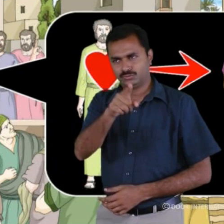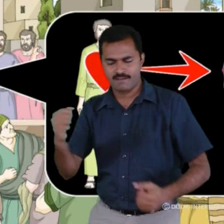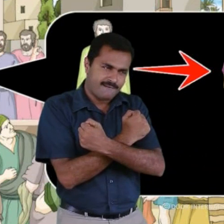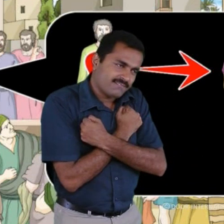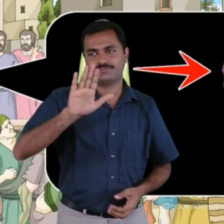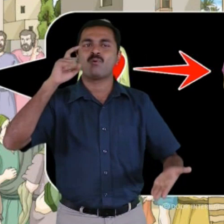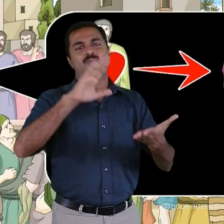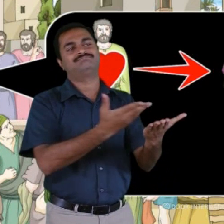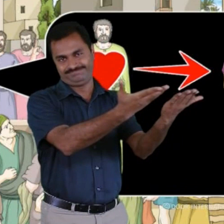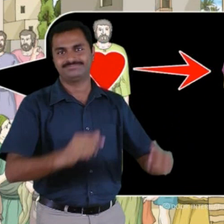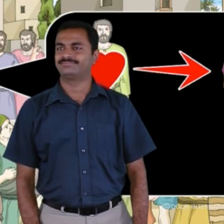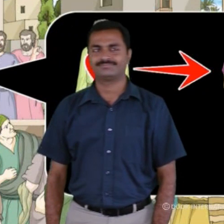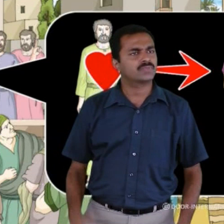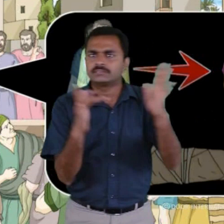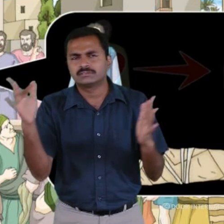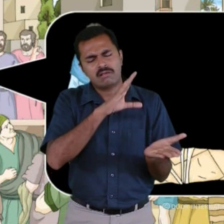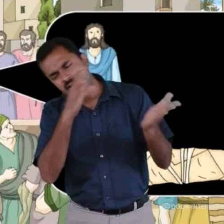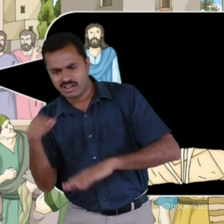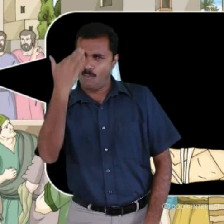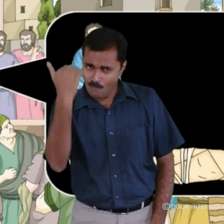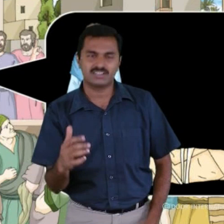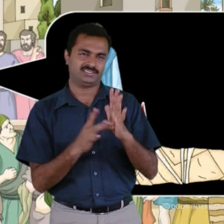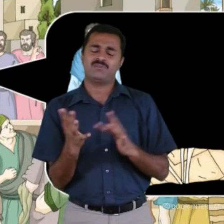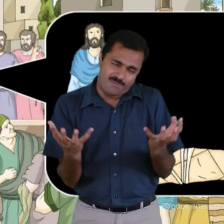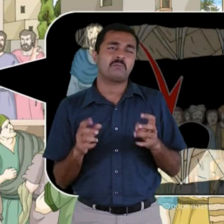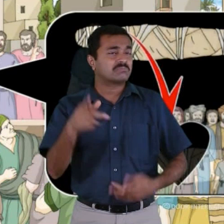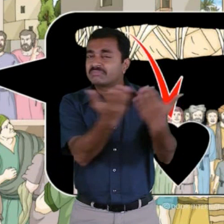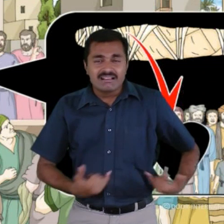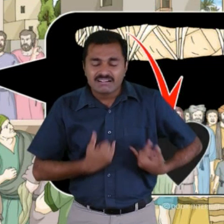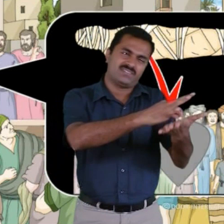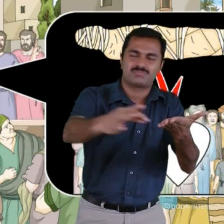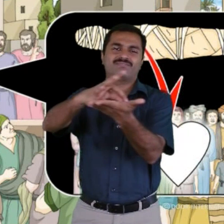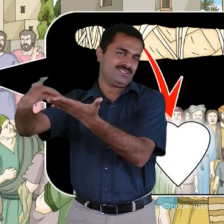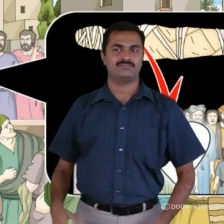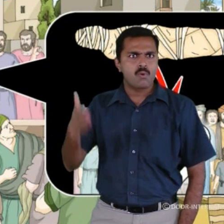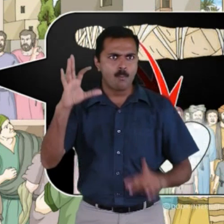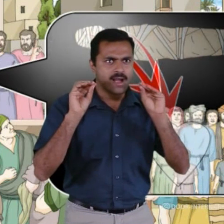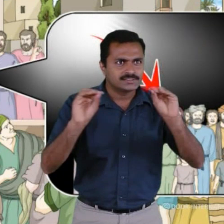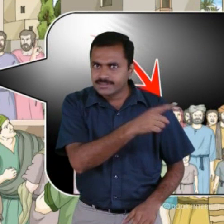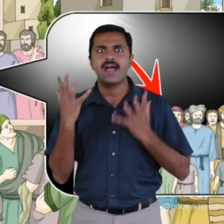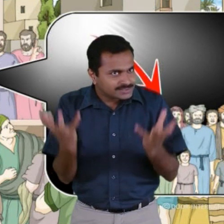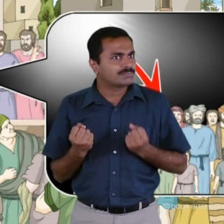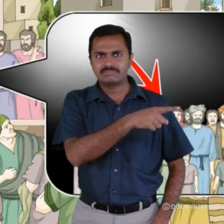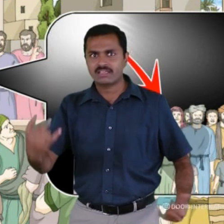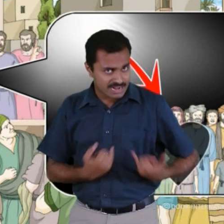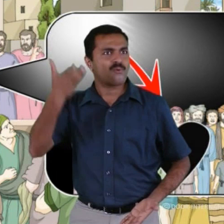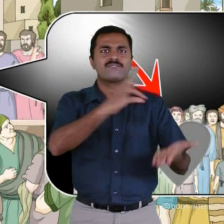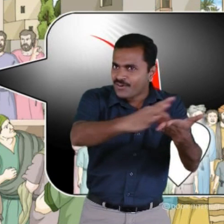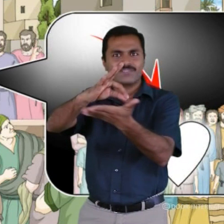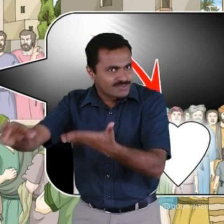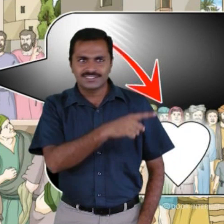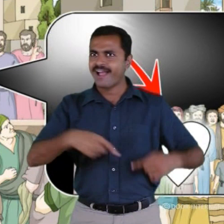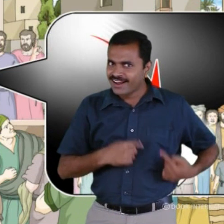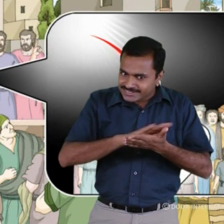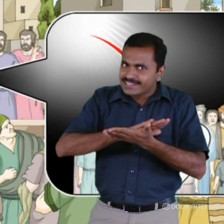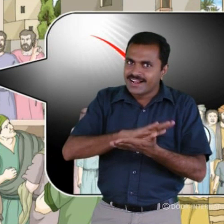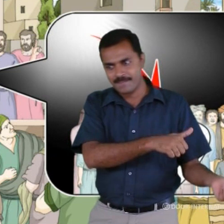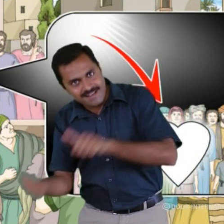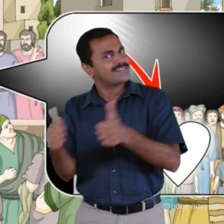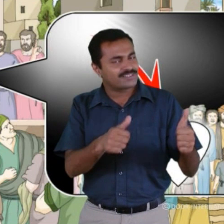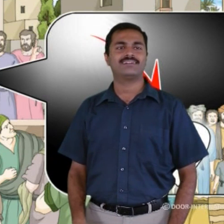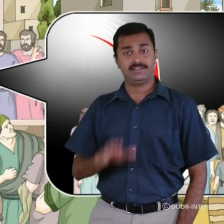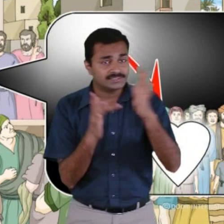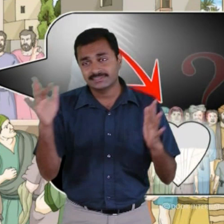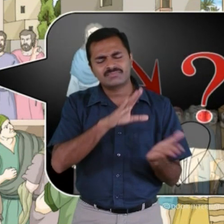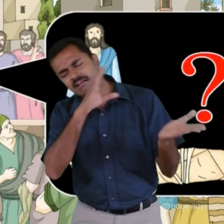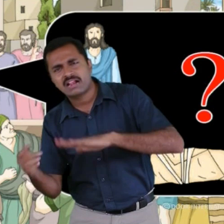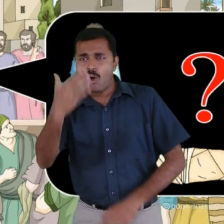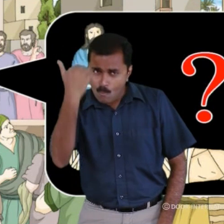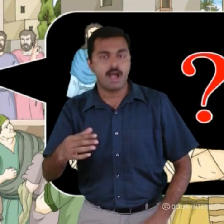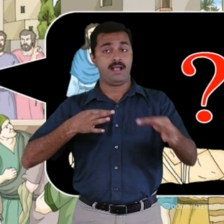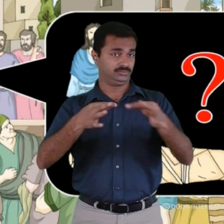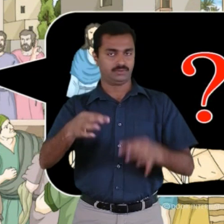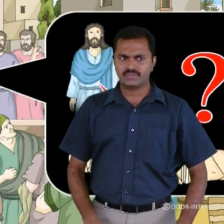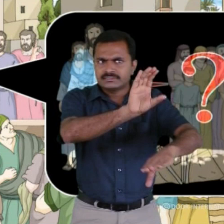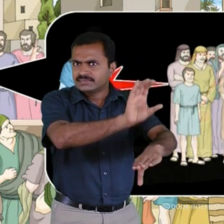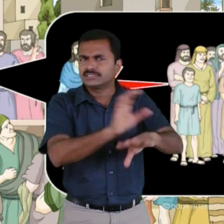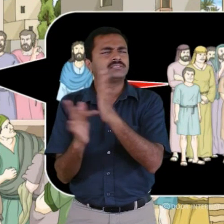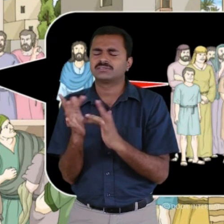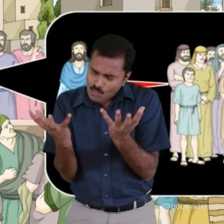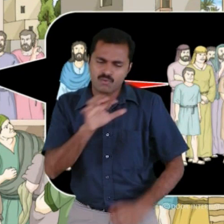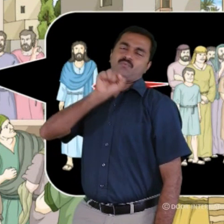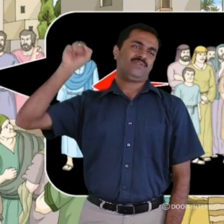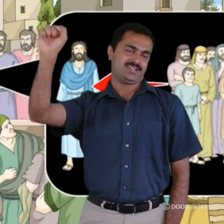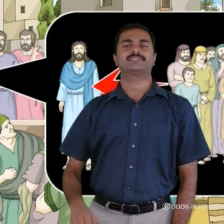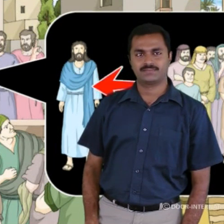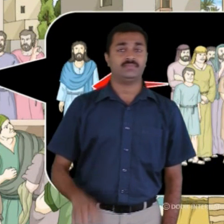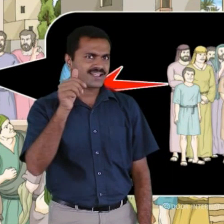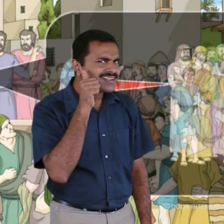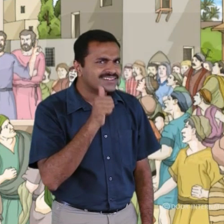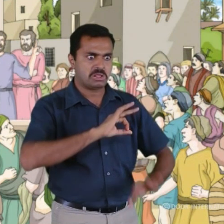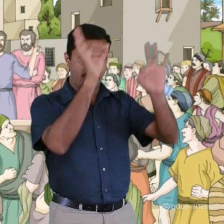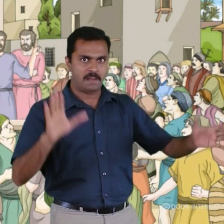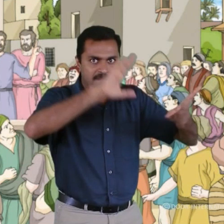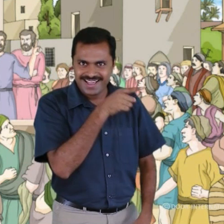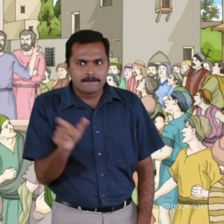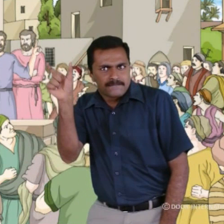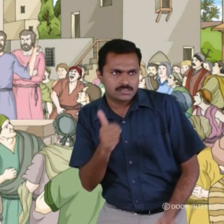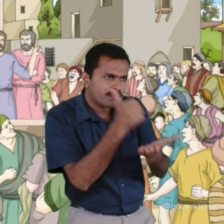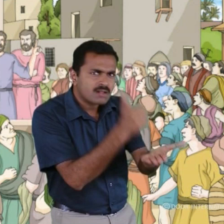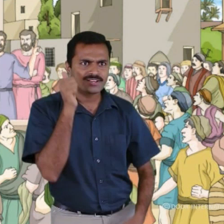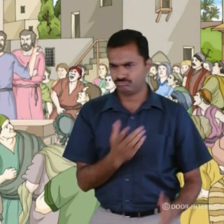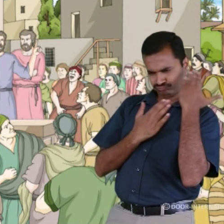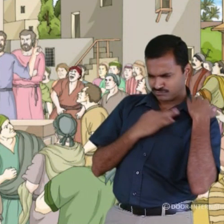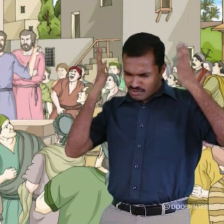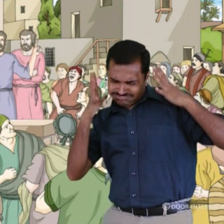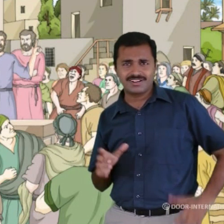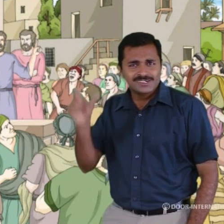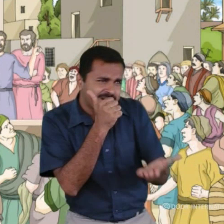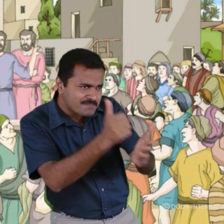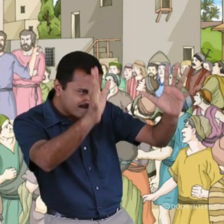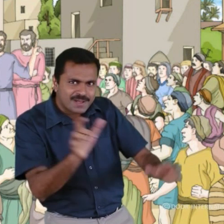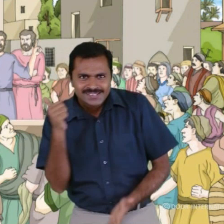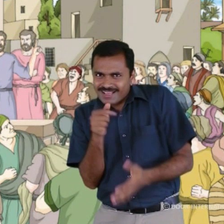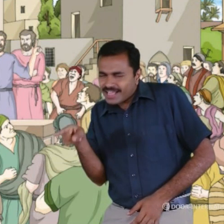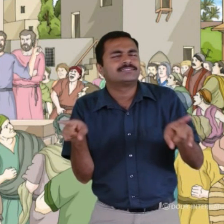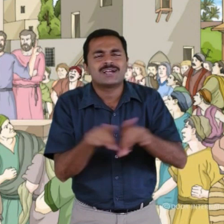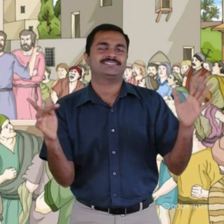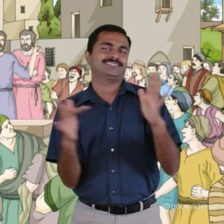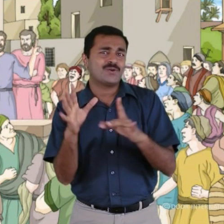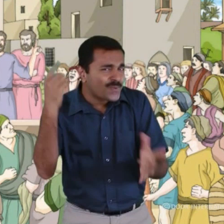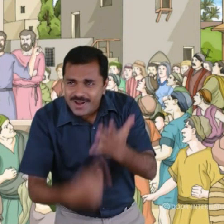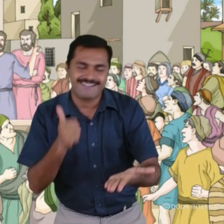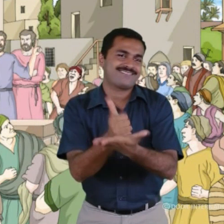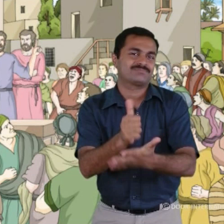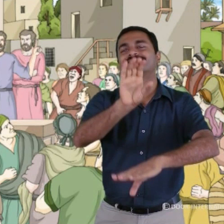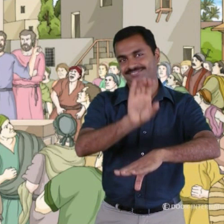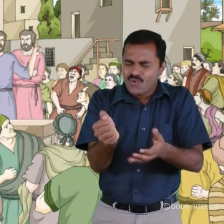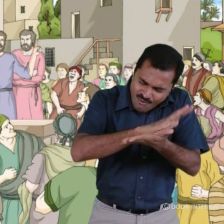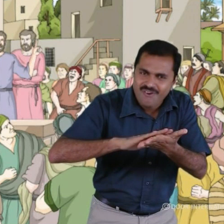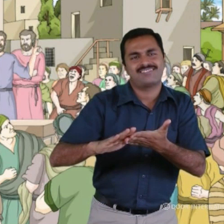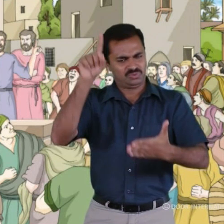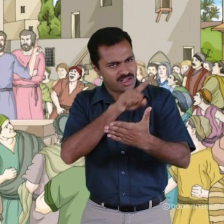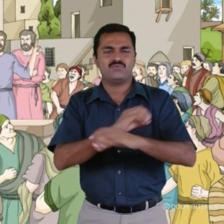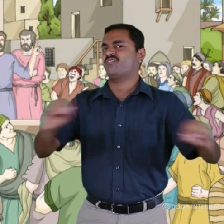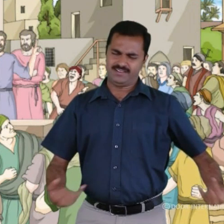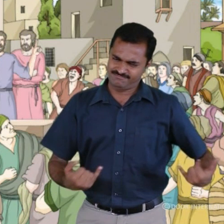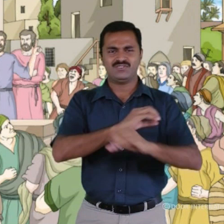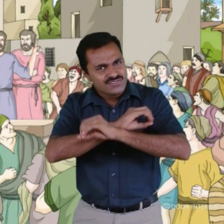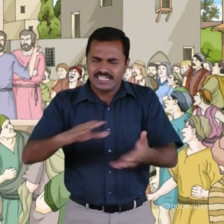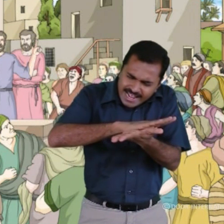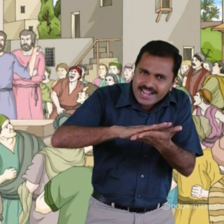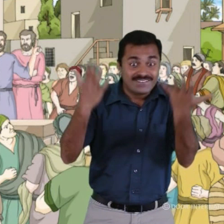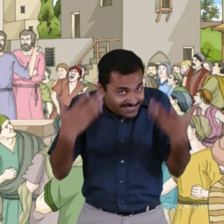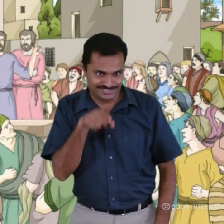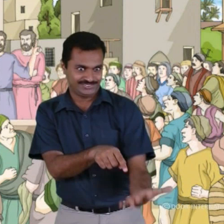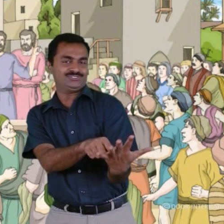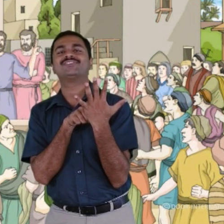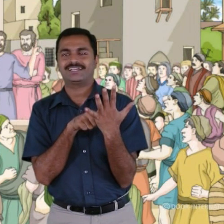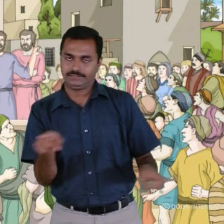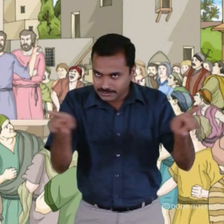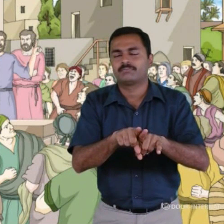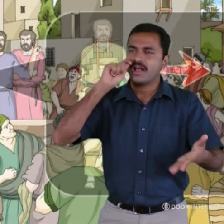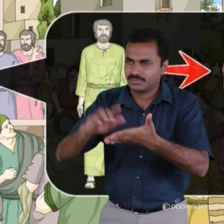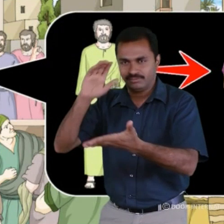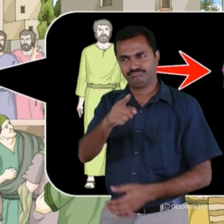Husbands, love your wives, just as Christ loved the church and gave Himself up for her to sanctify her, cleansing her by the washing with water through the word, and to present her to Himself as a glorious church, without stain or wrinkle or any such blemish, but holy and blameless.